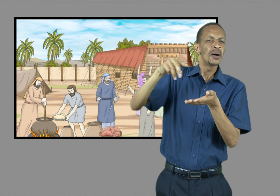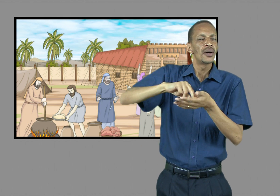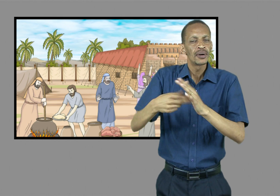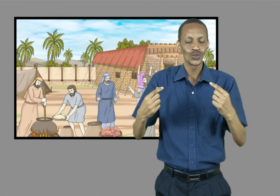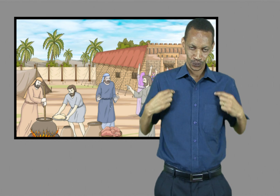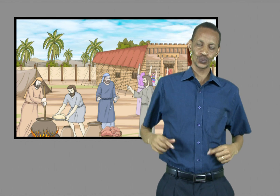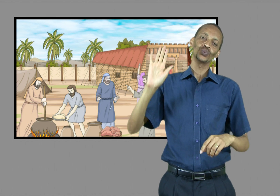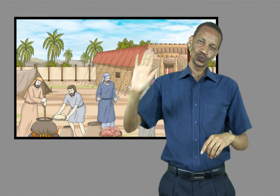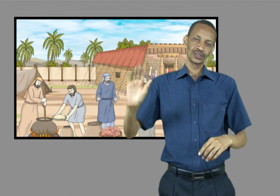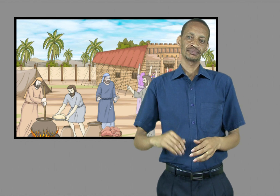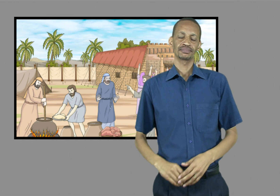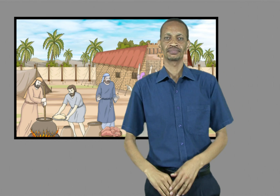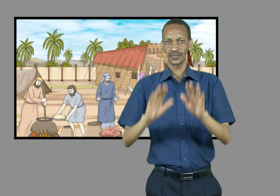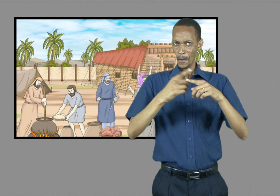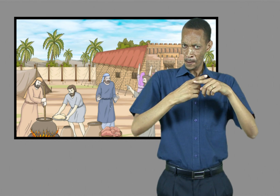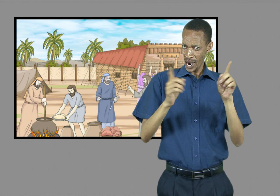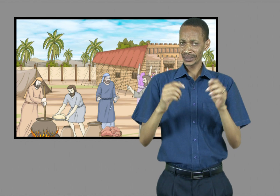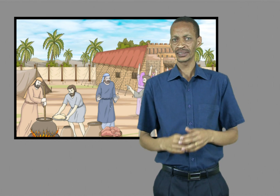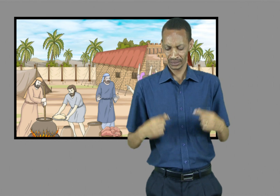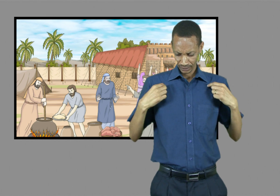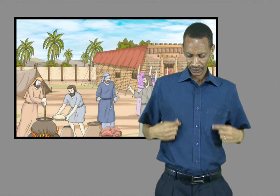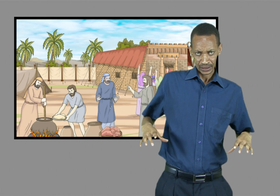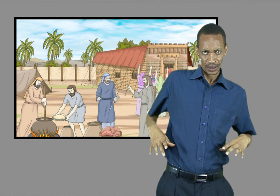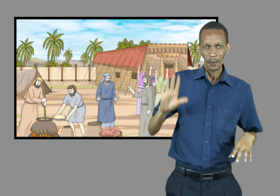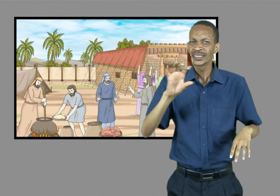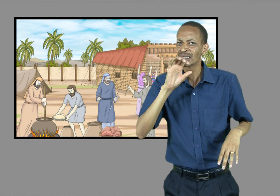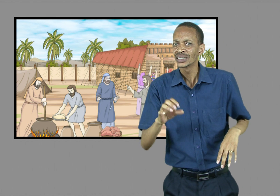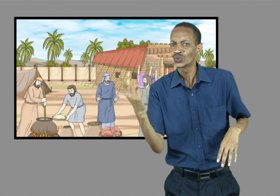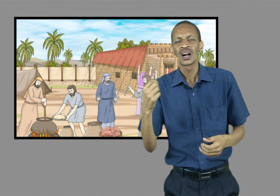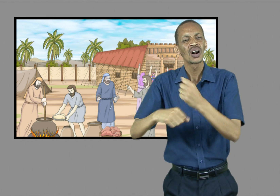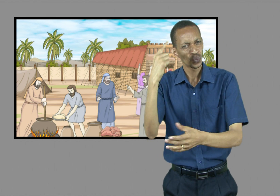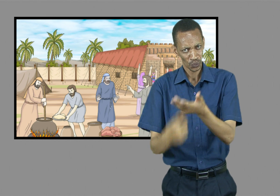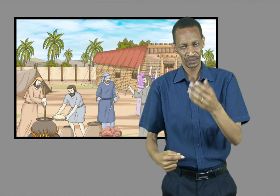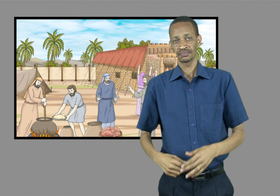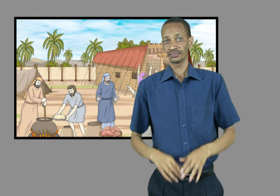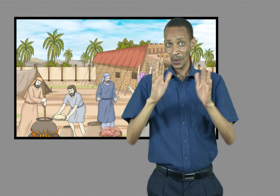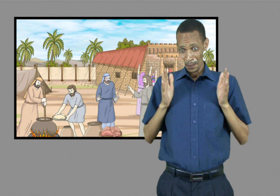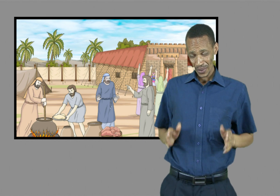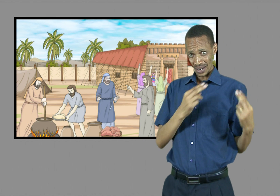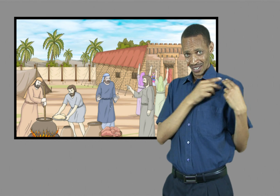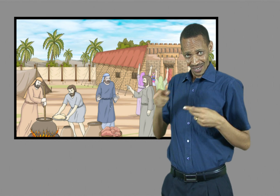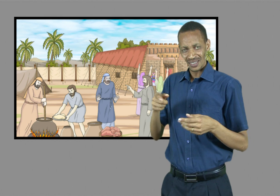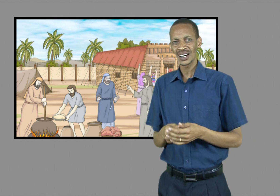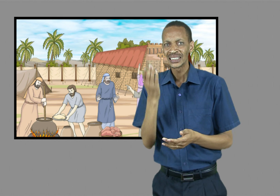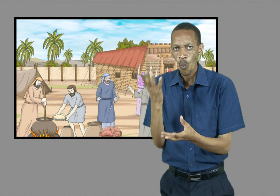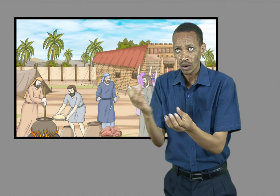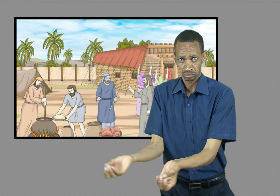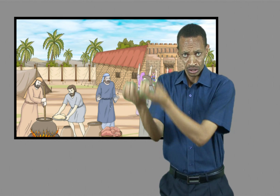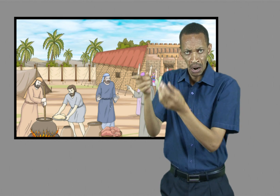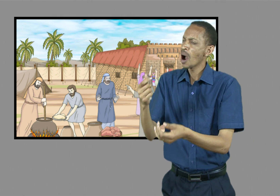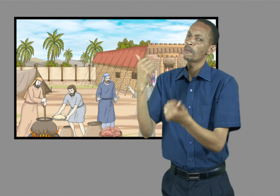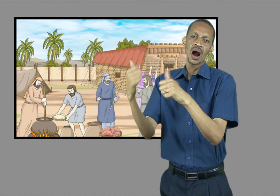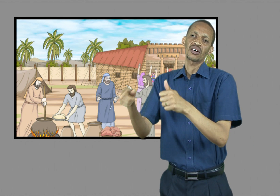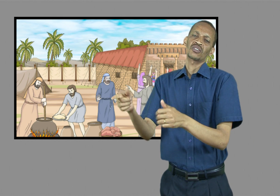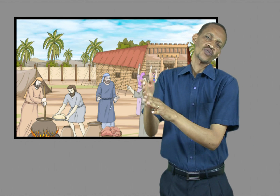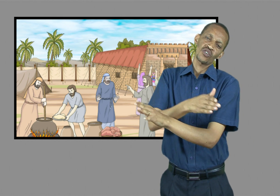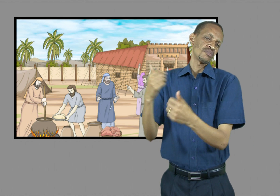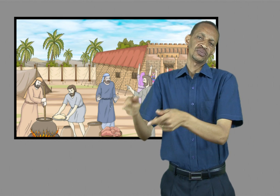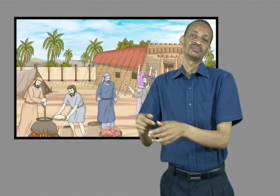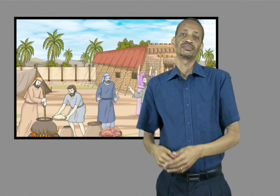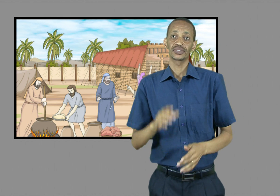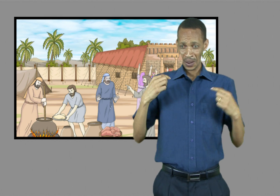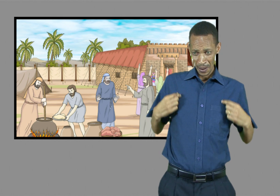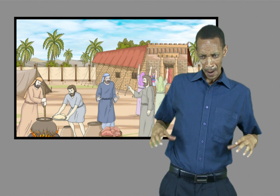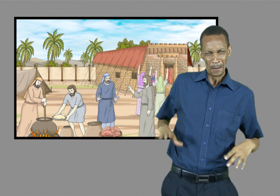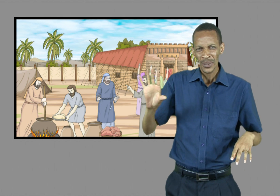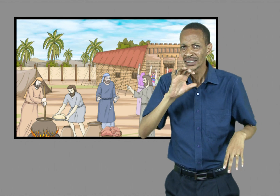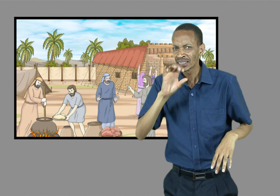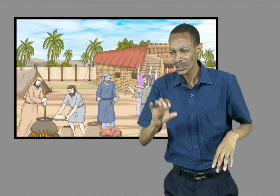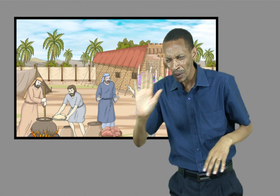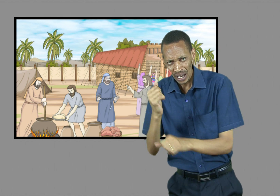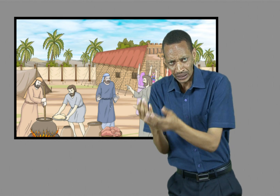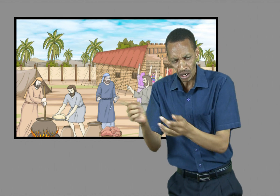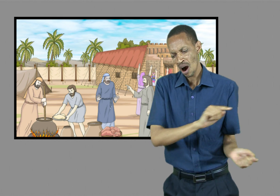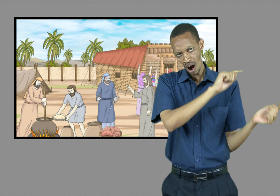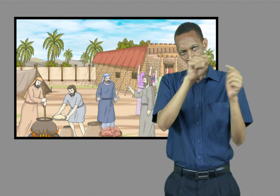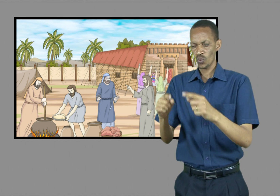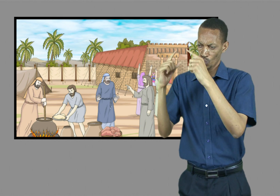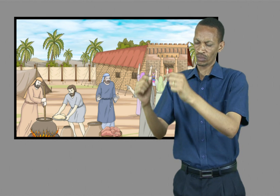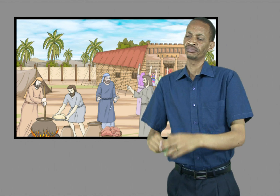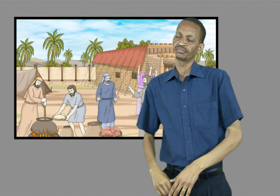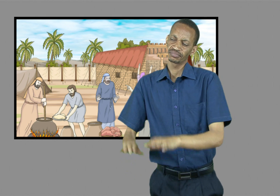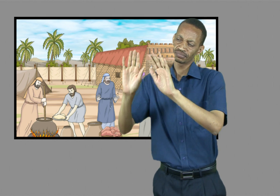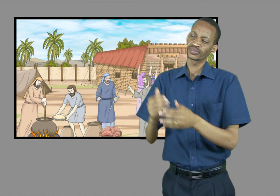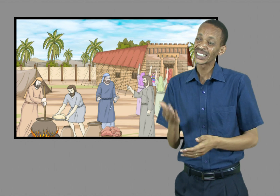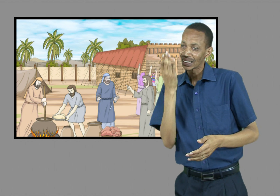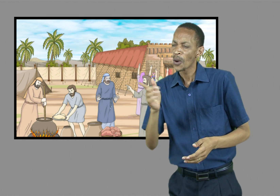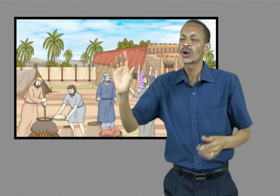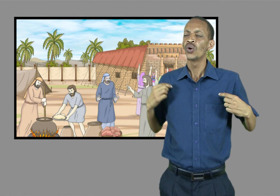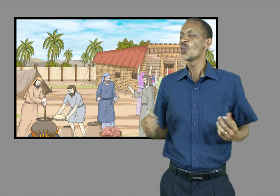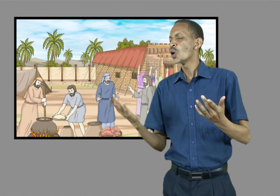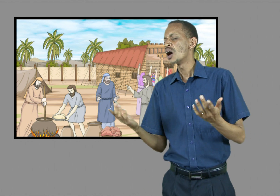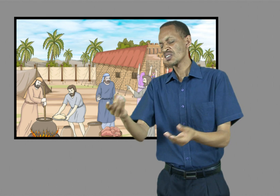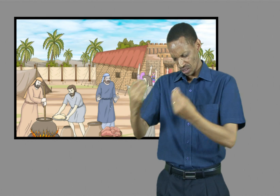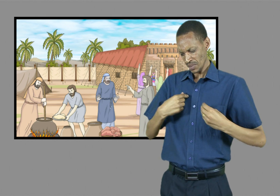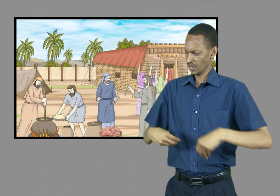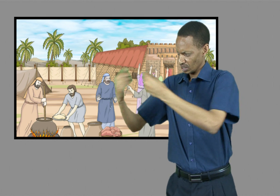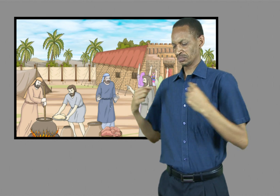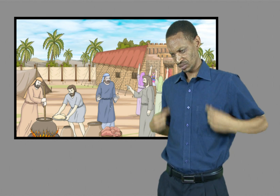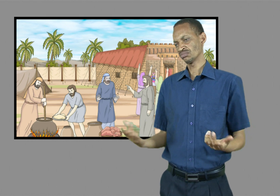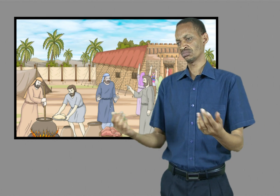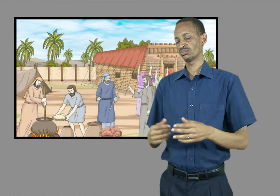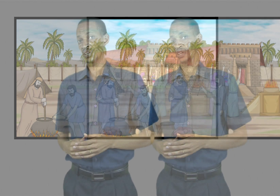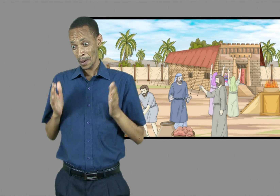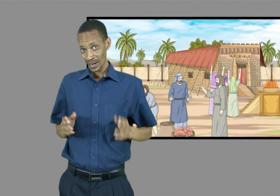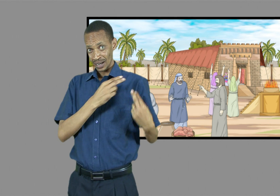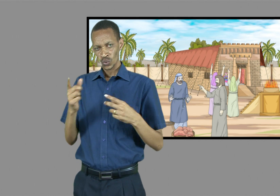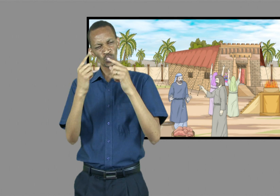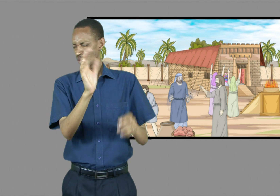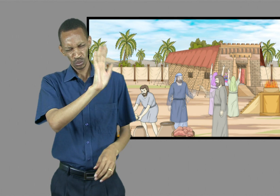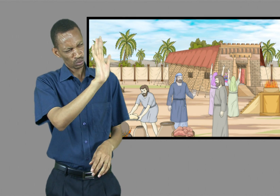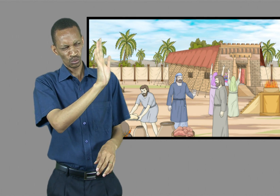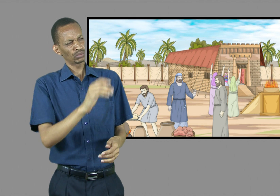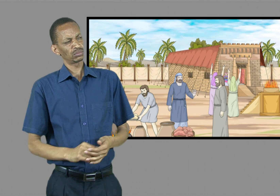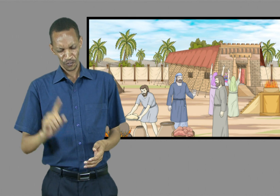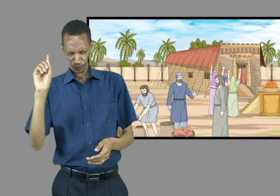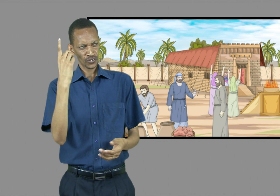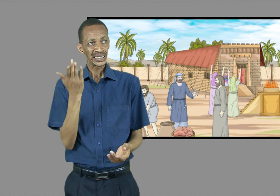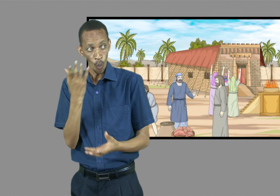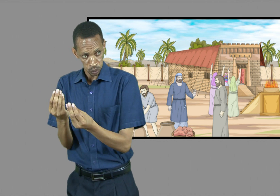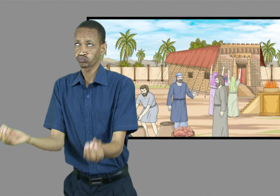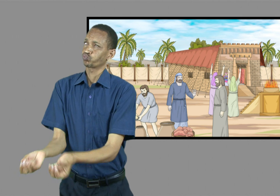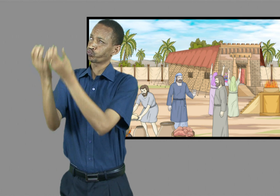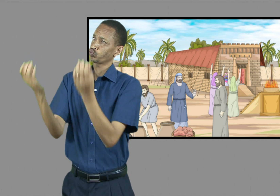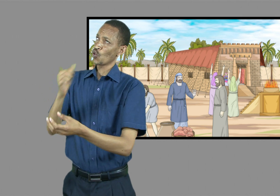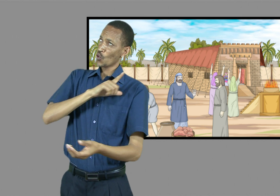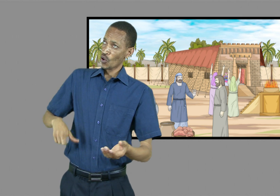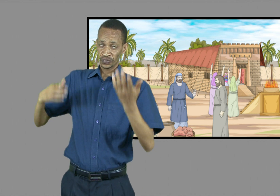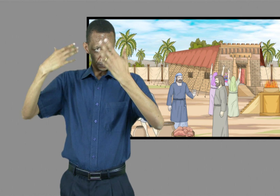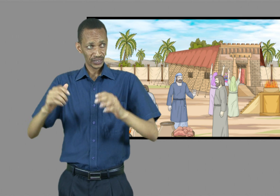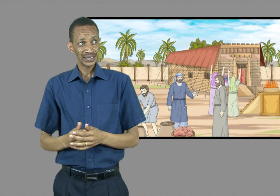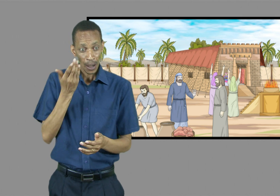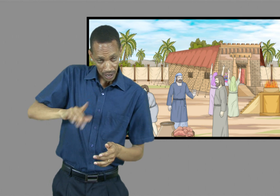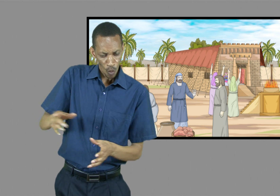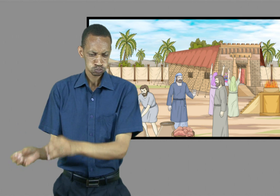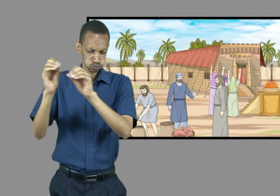Even before the fat was burned, the servant of the priest would come and say to the man who was sacrificing, “Give the priest some meat to roast, because he will not accept boiled meat from you, but only raw.”